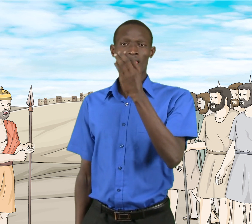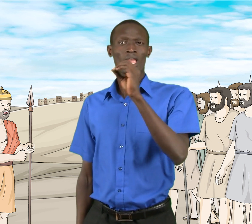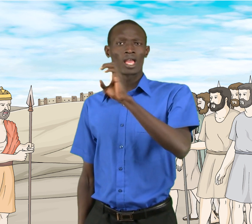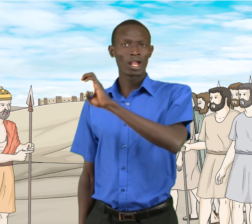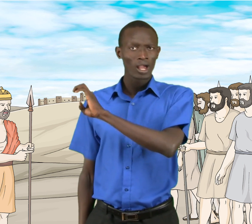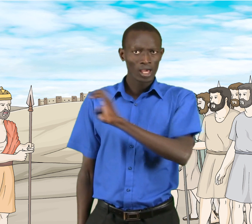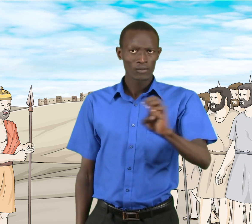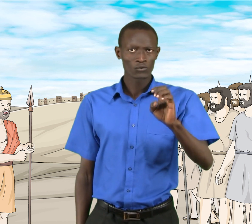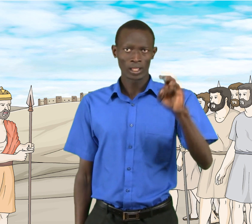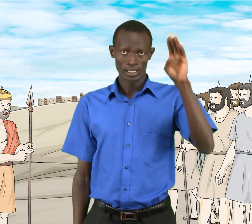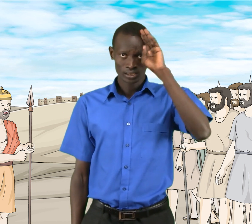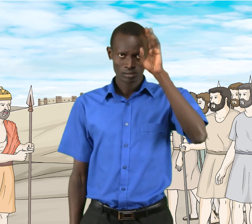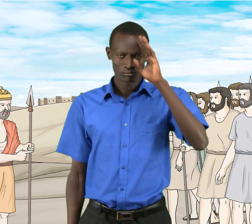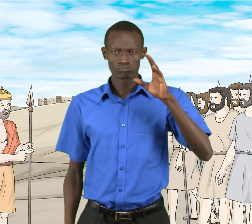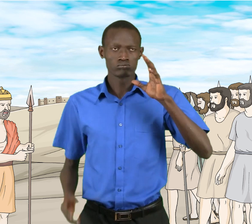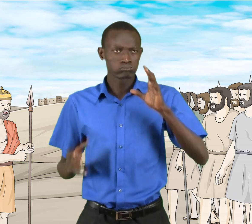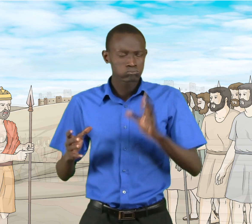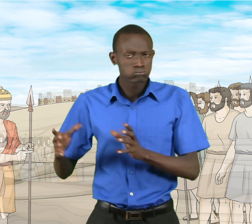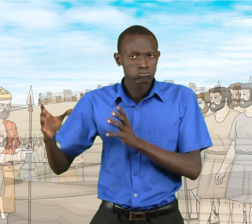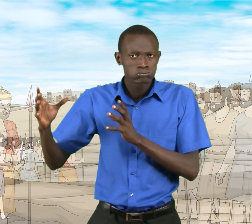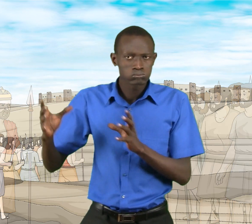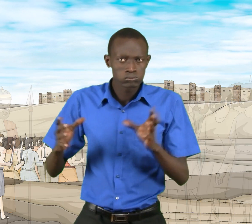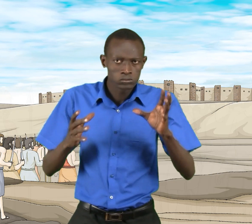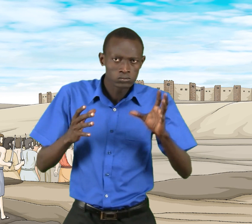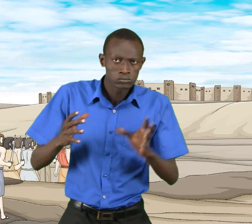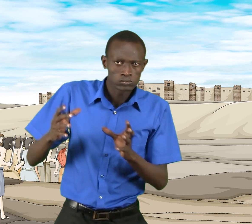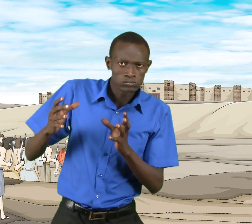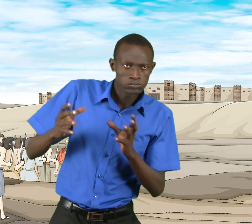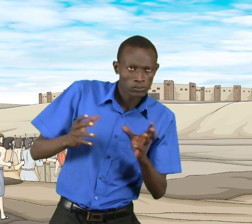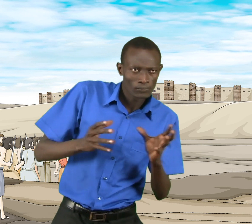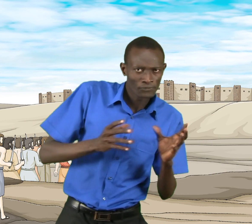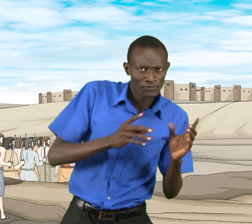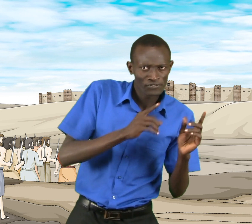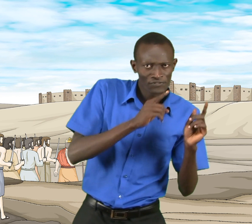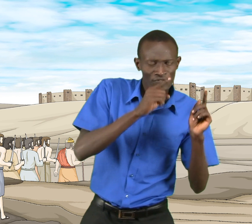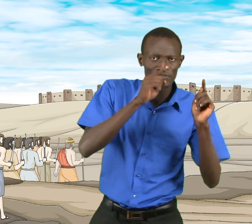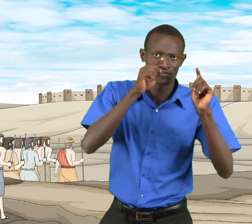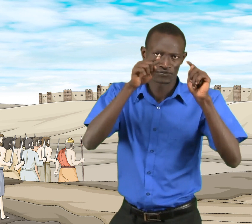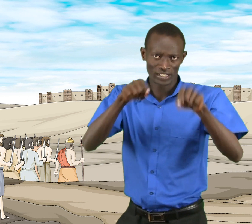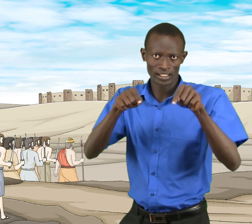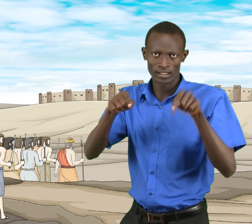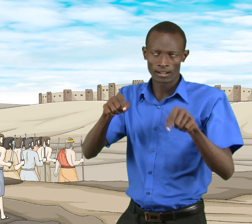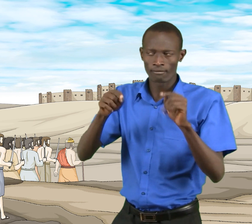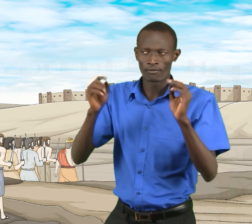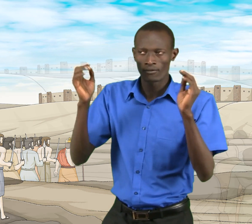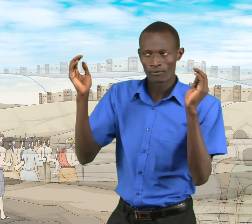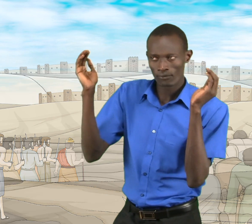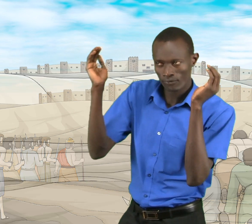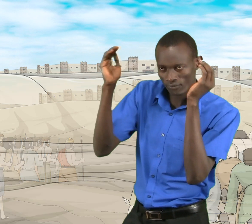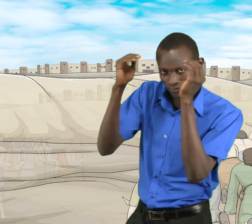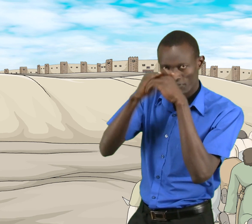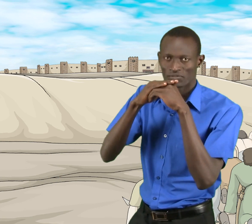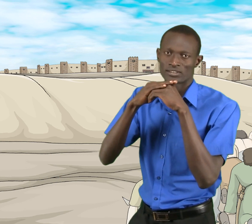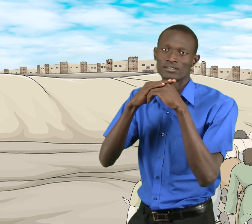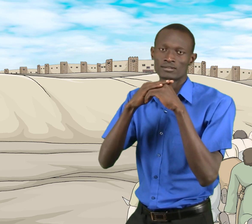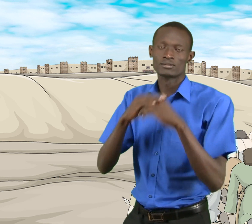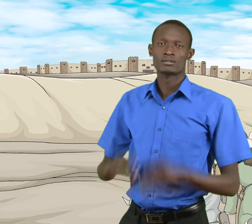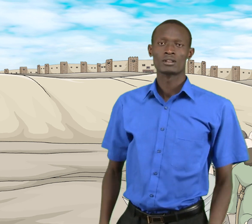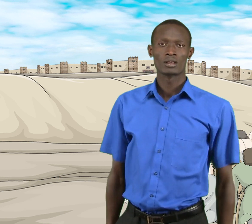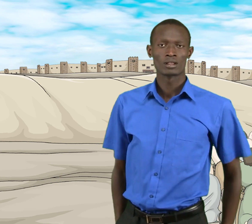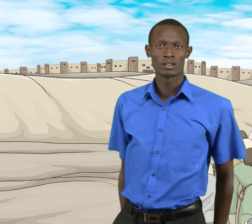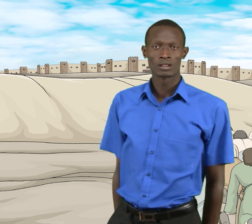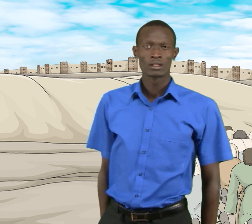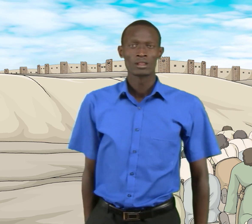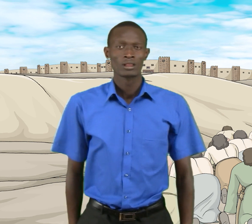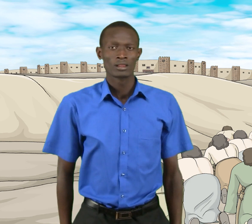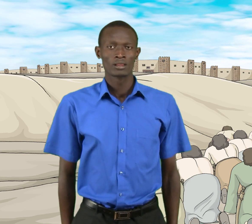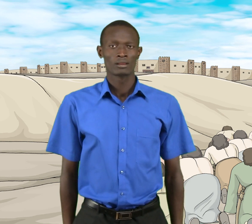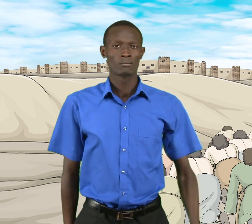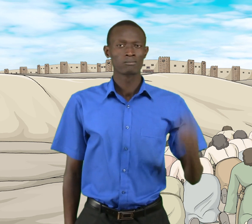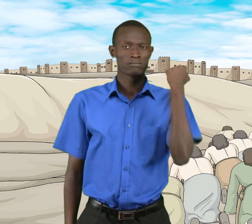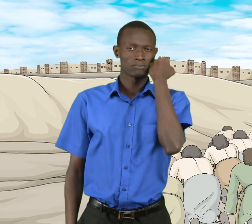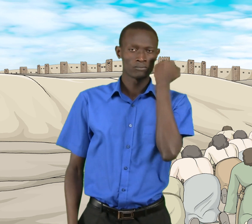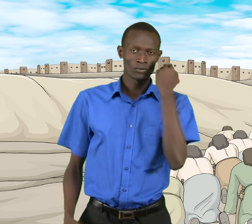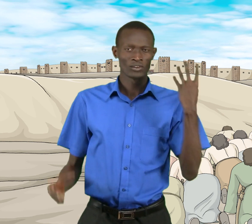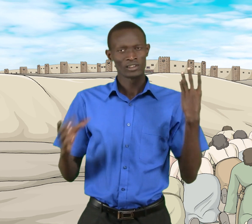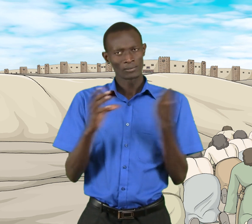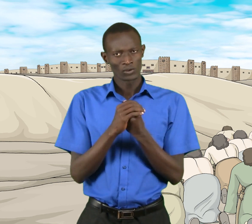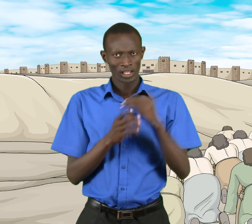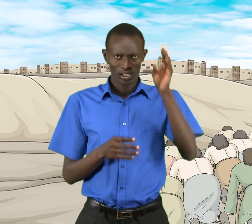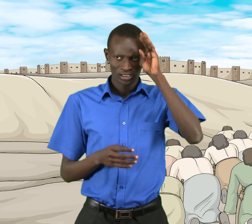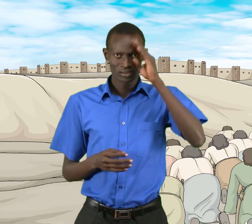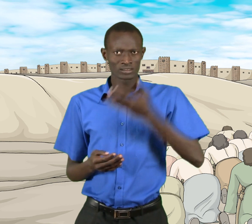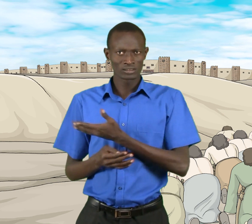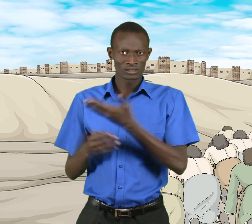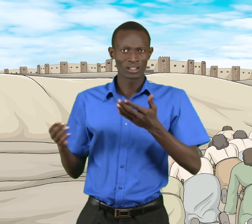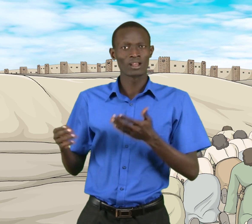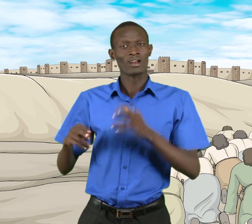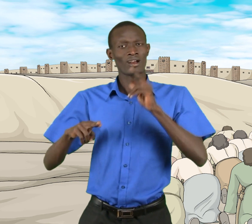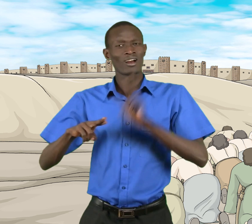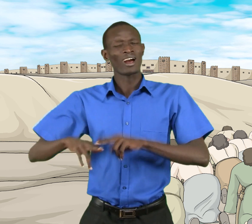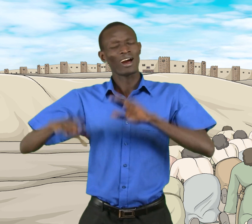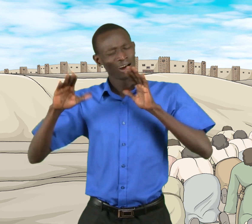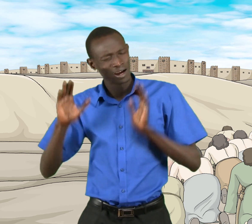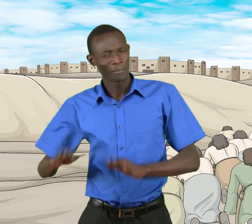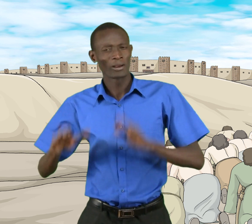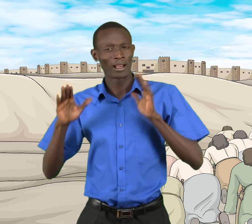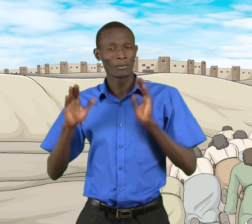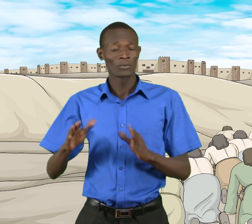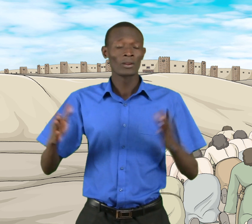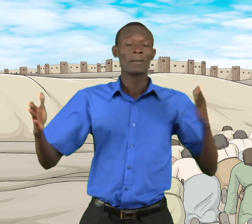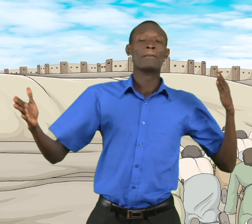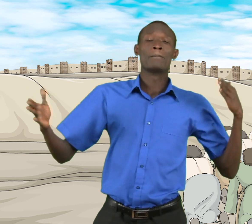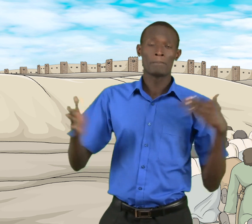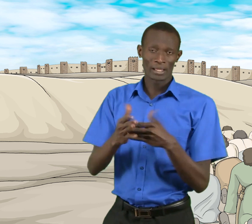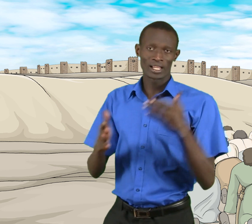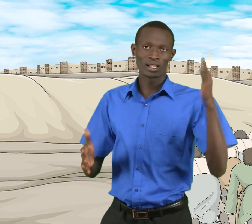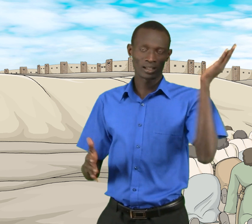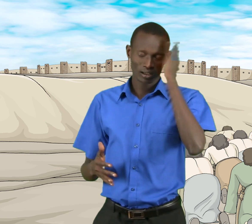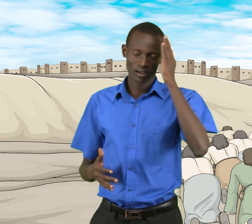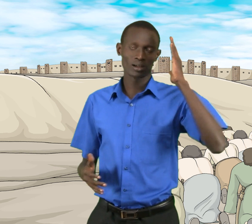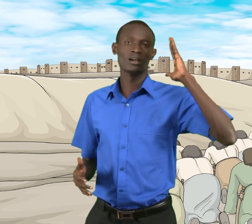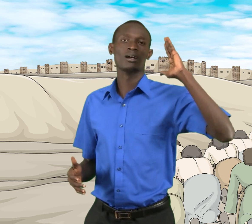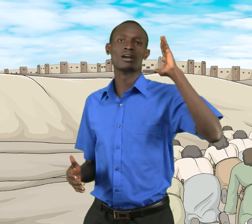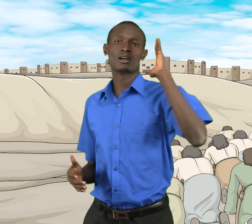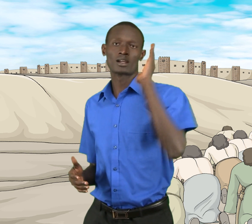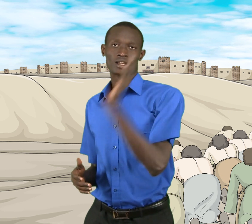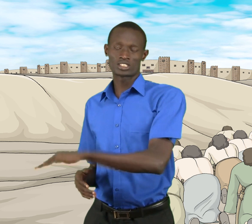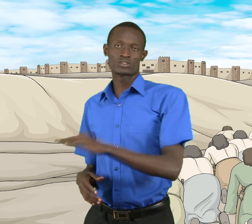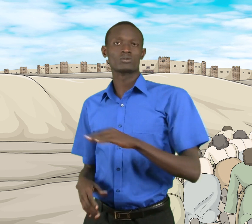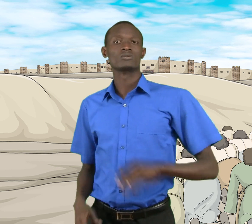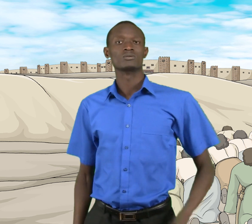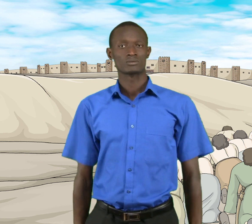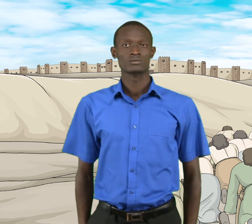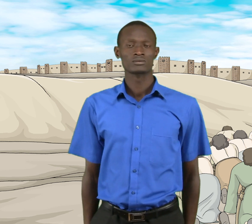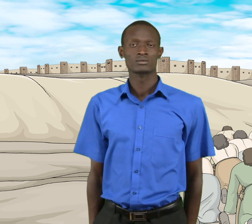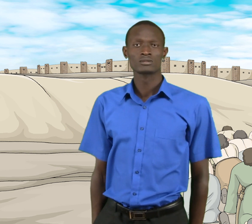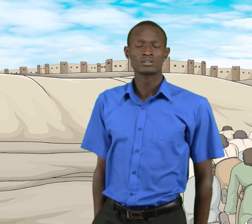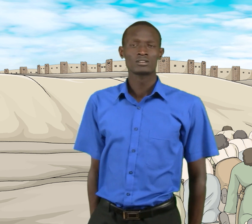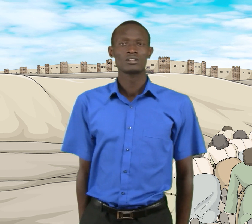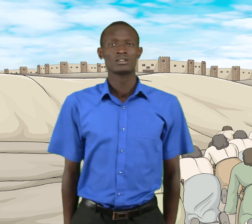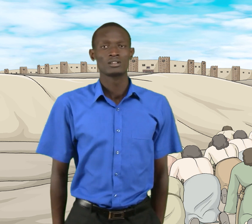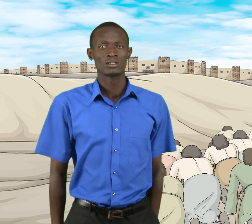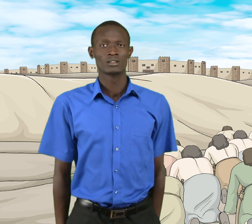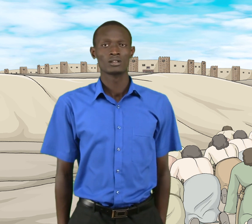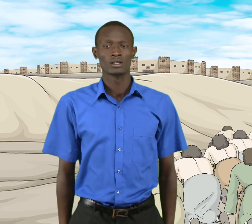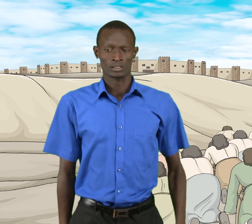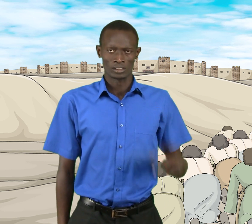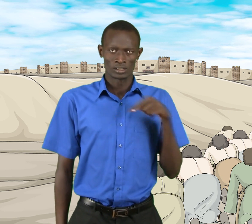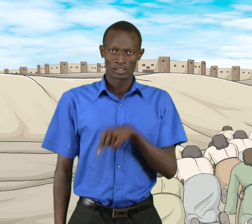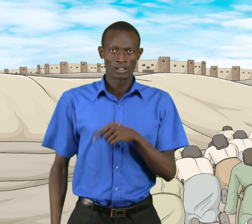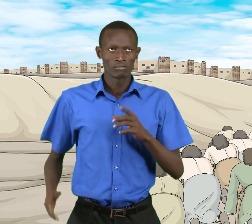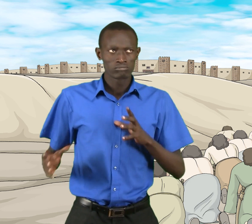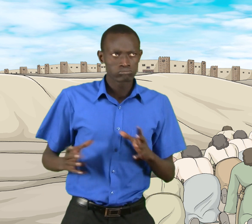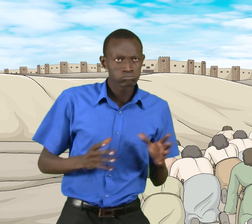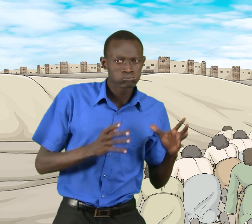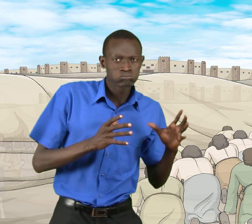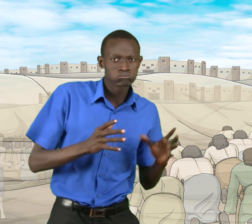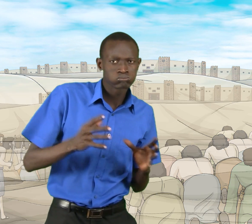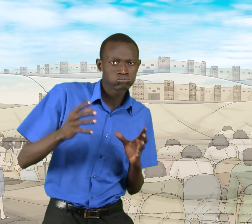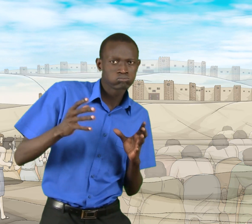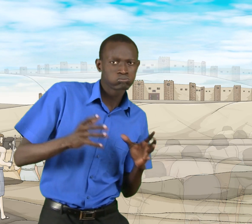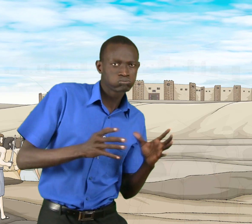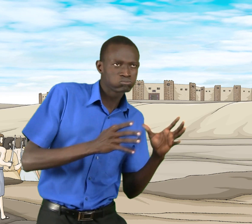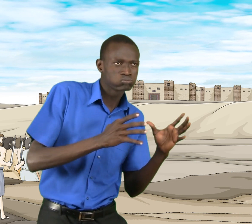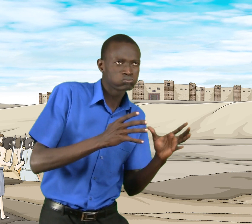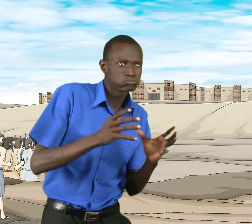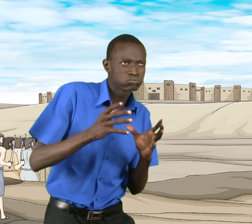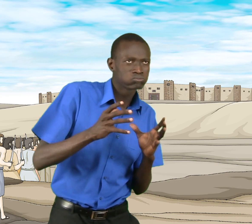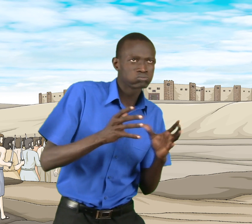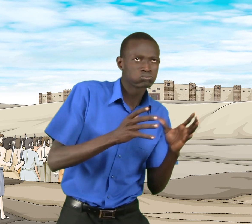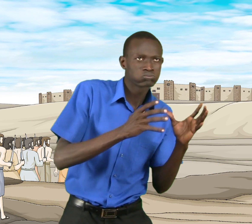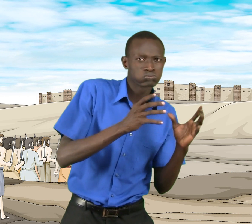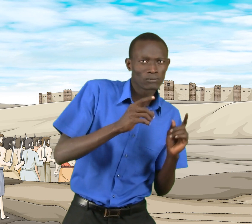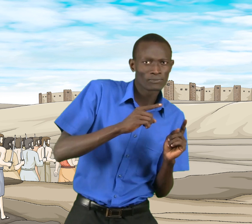So Joshua sent them out, and they went to the place of ambush and lay in wait between Bethel and Ai, to the west of Ai. But Joshua spent that night among the people.